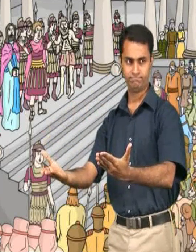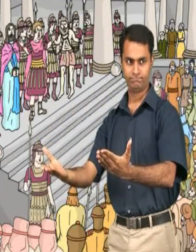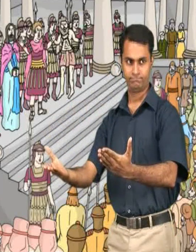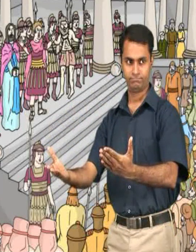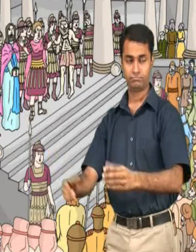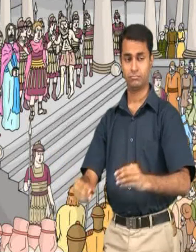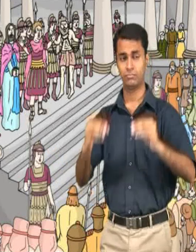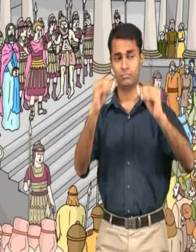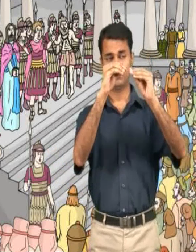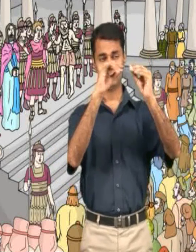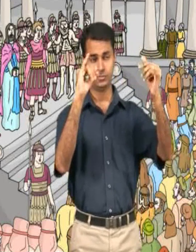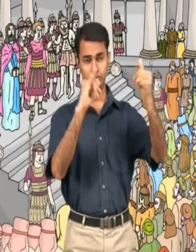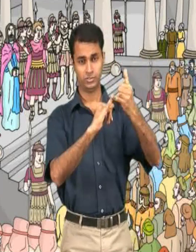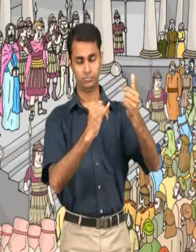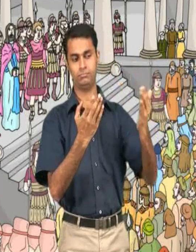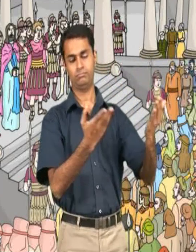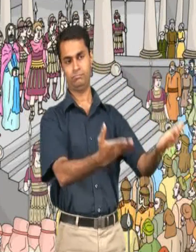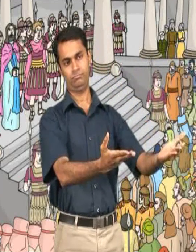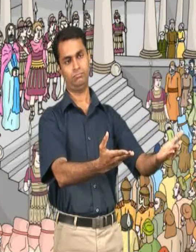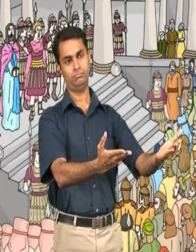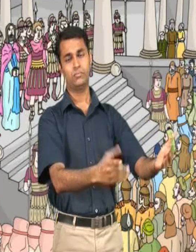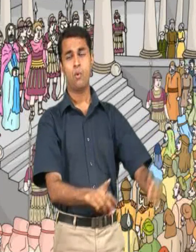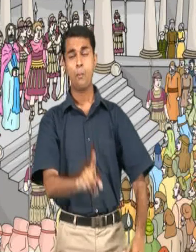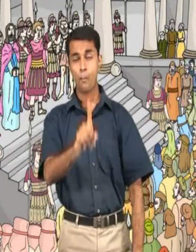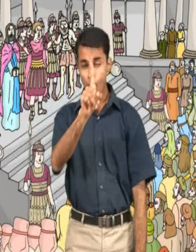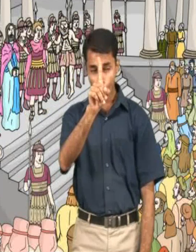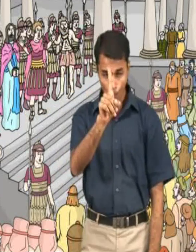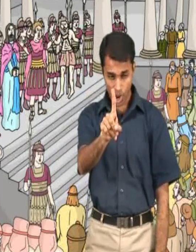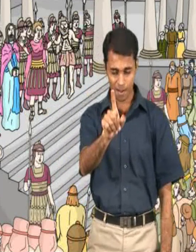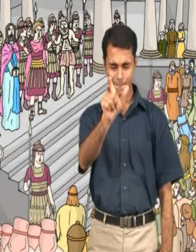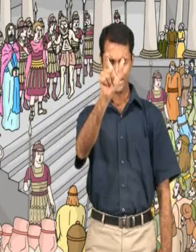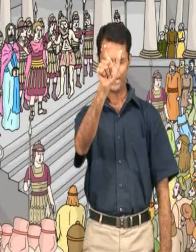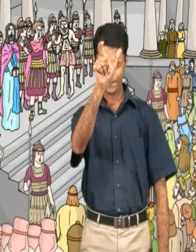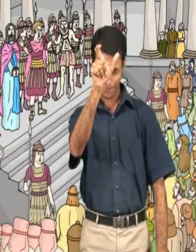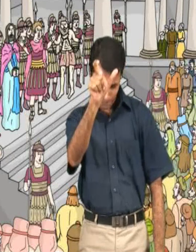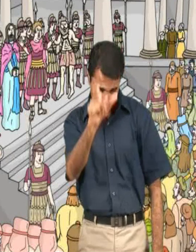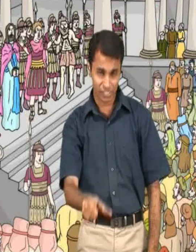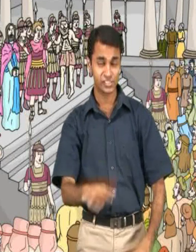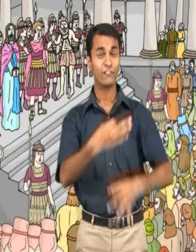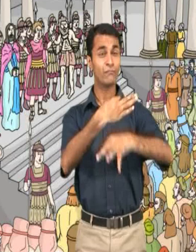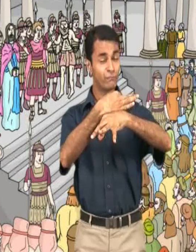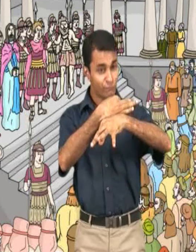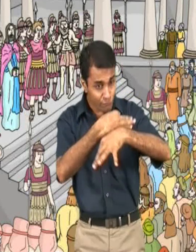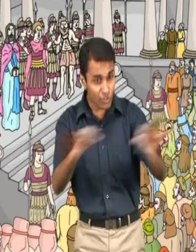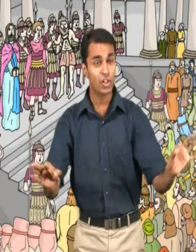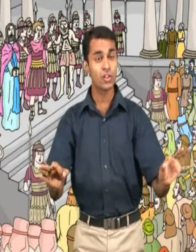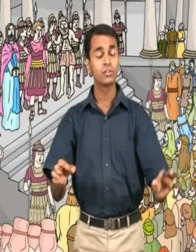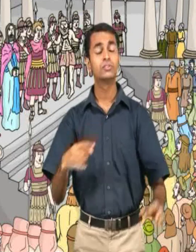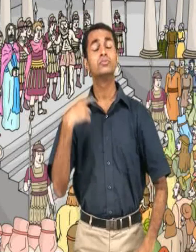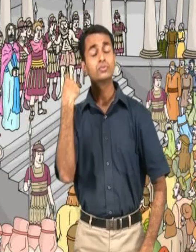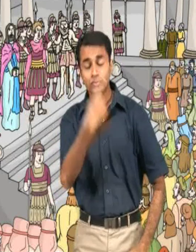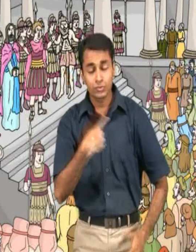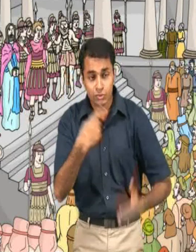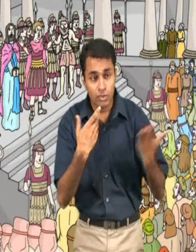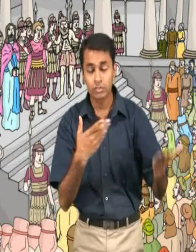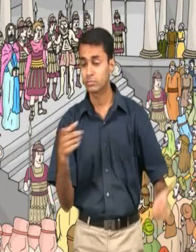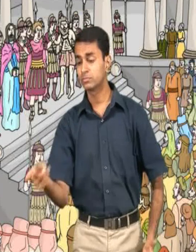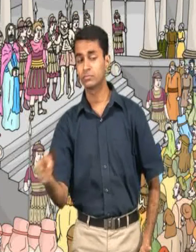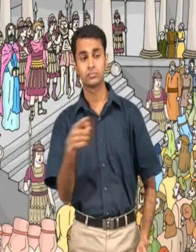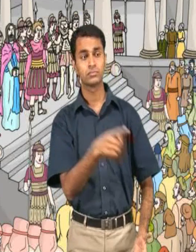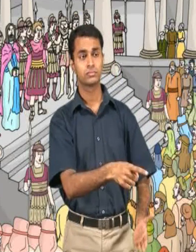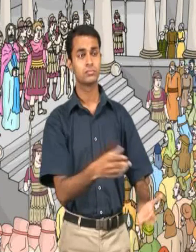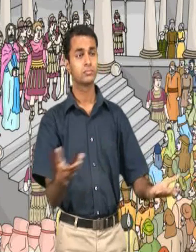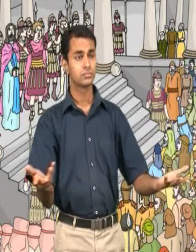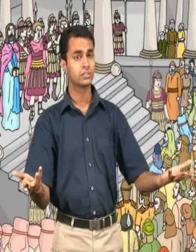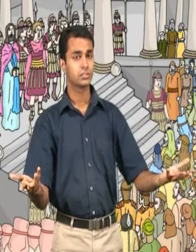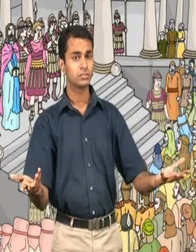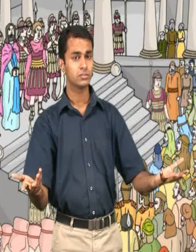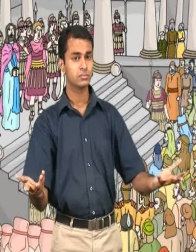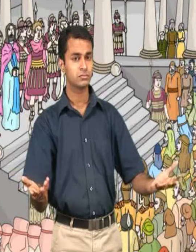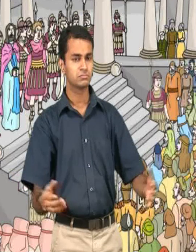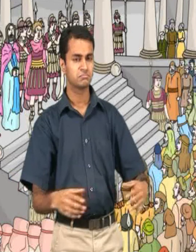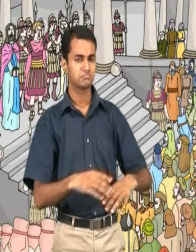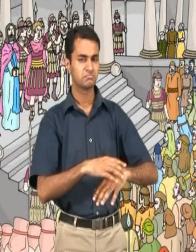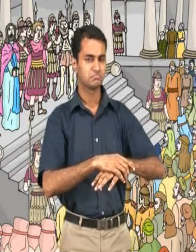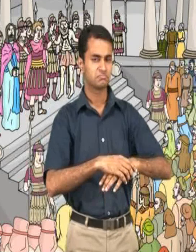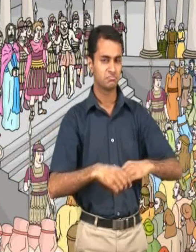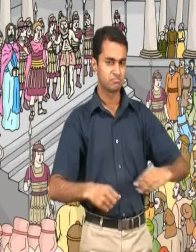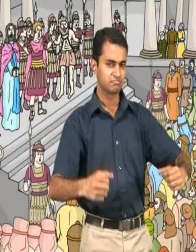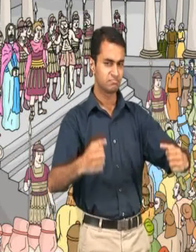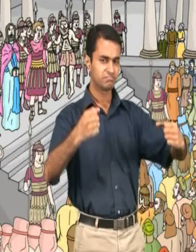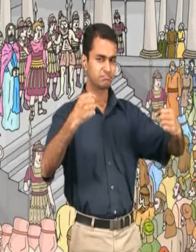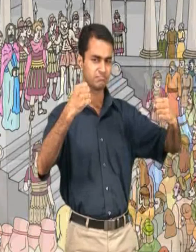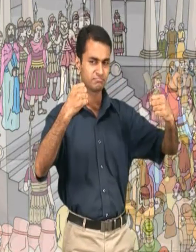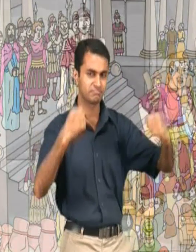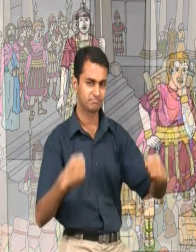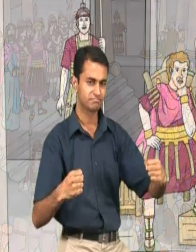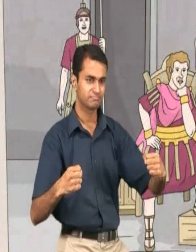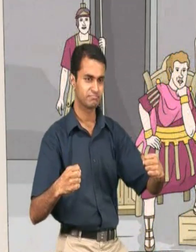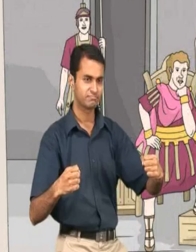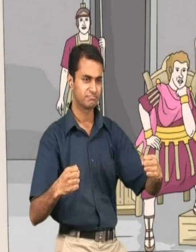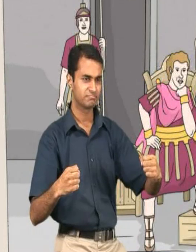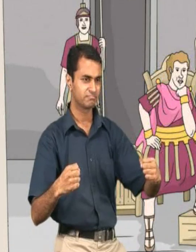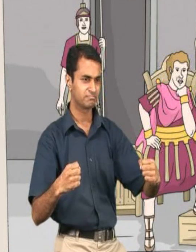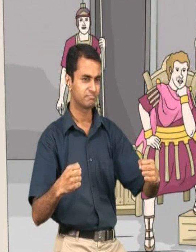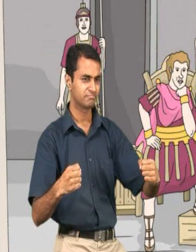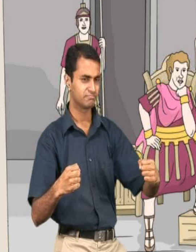For he knew it was out of envy that they had handed Jesus over to him.